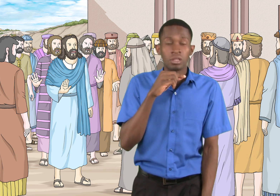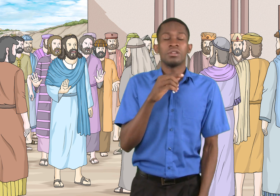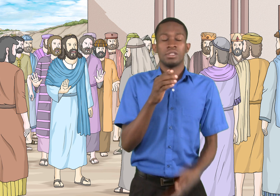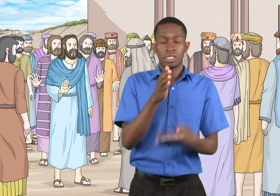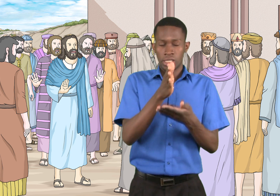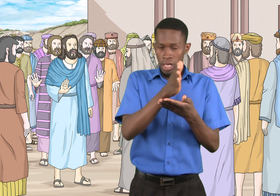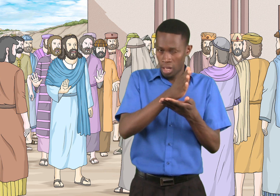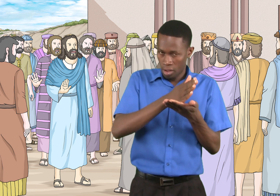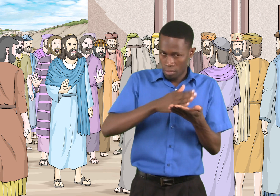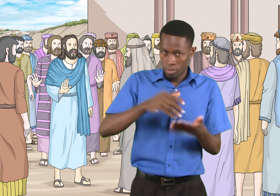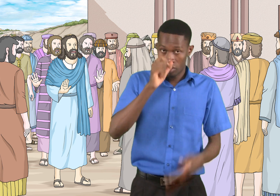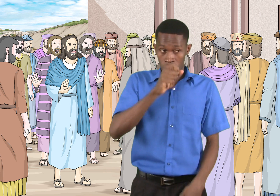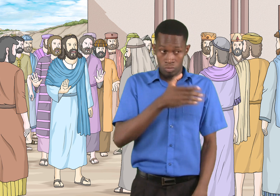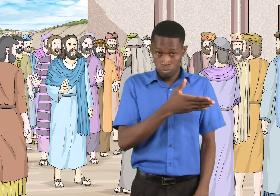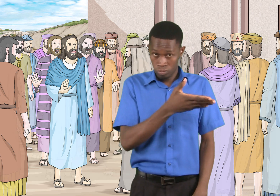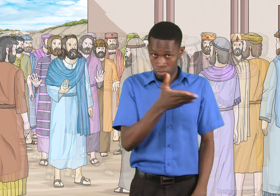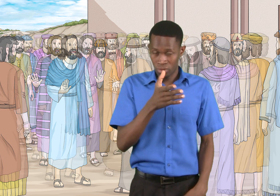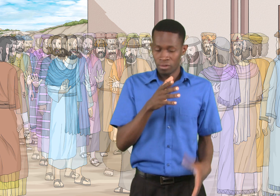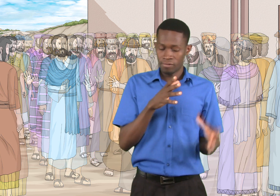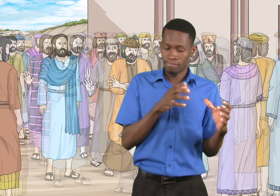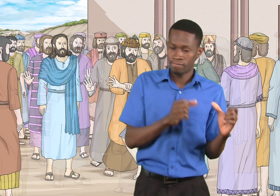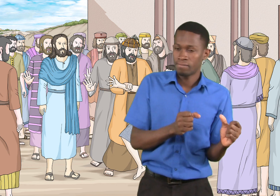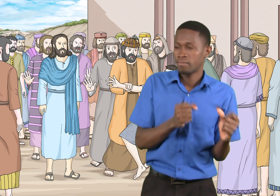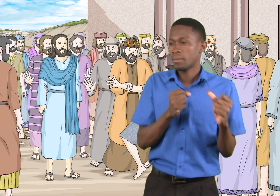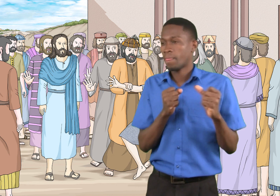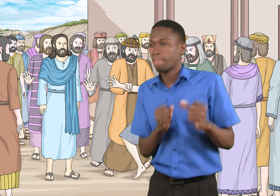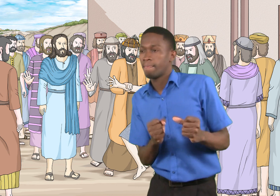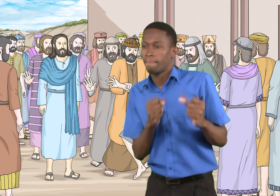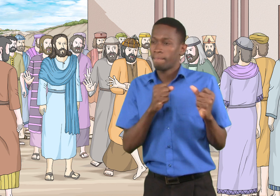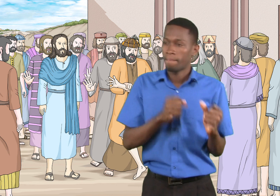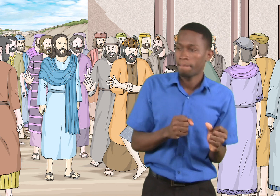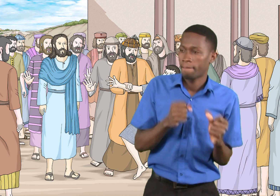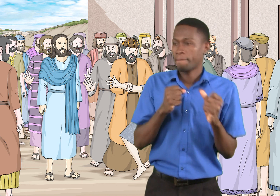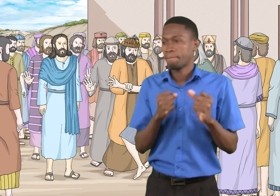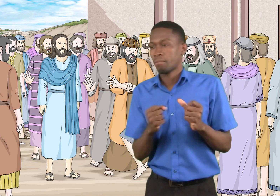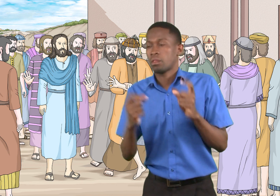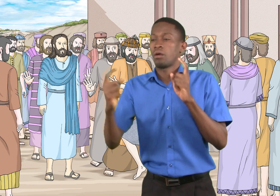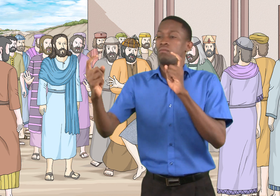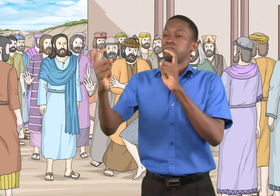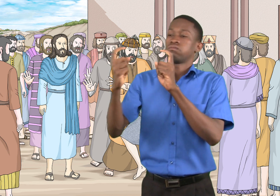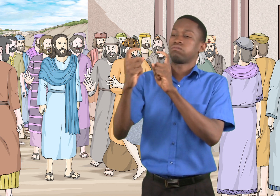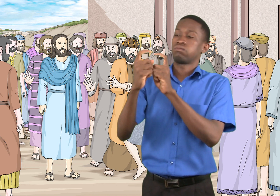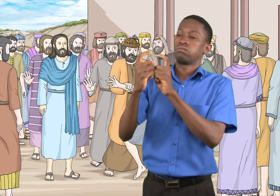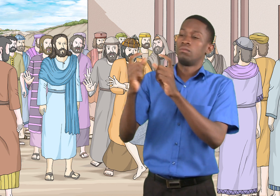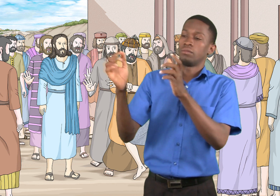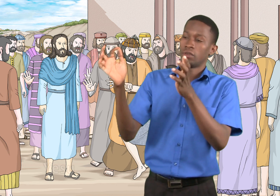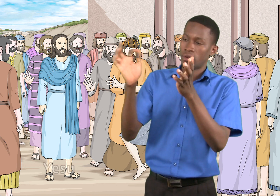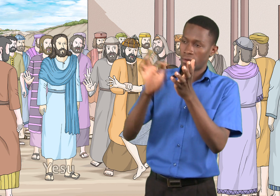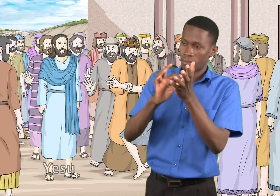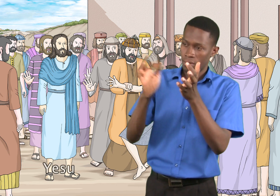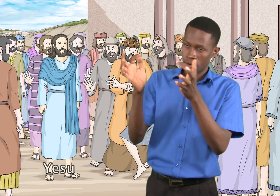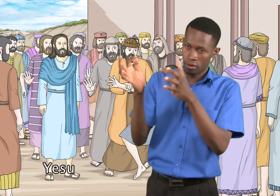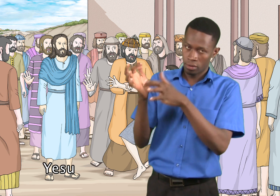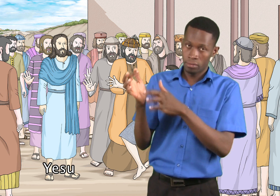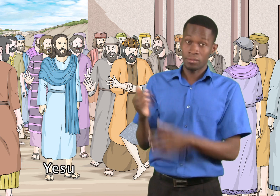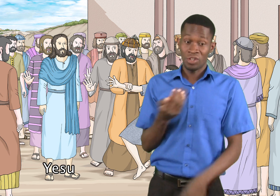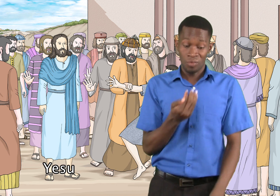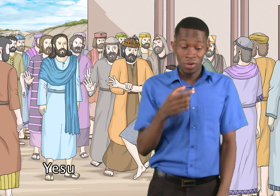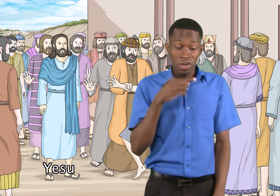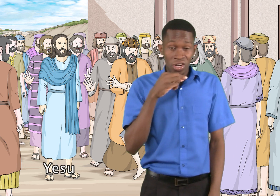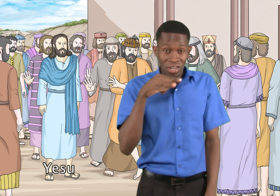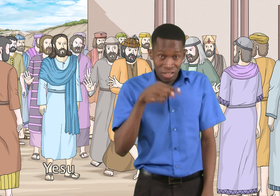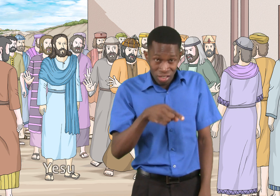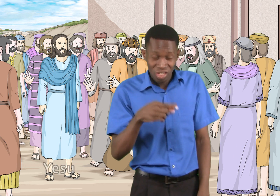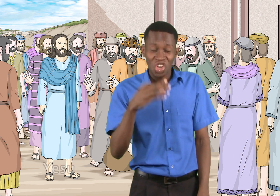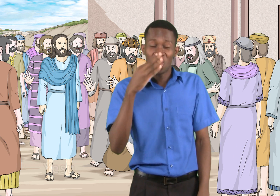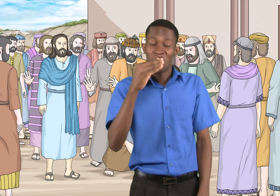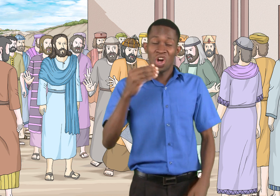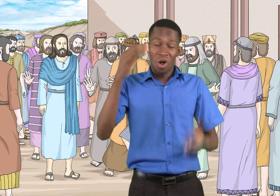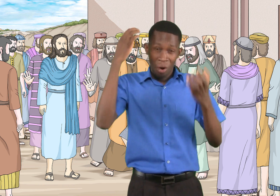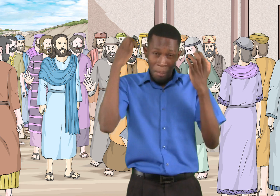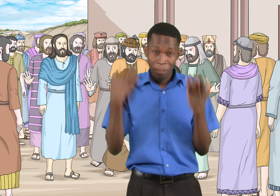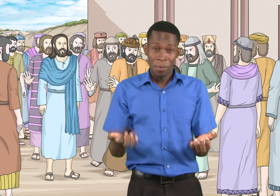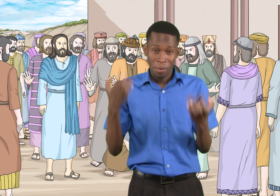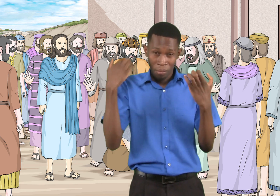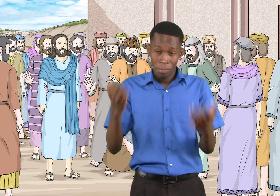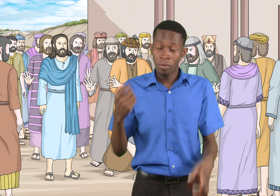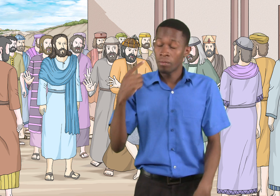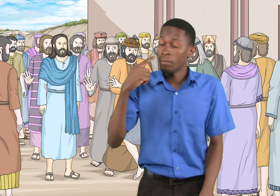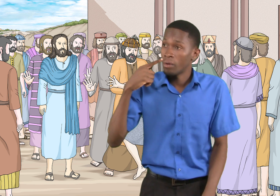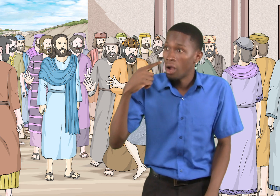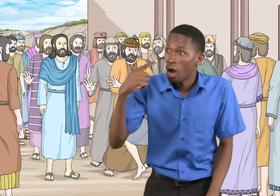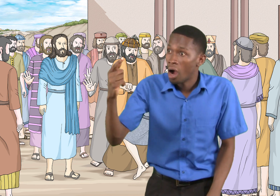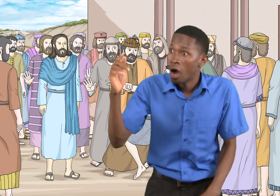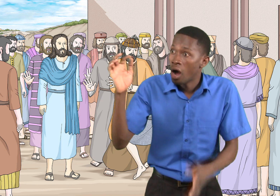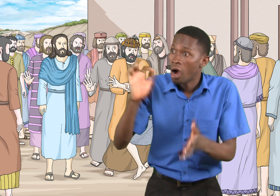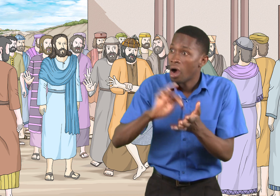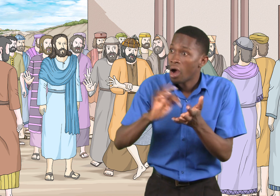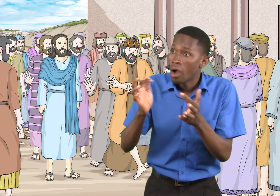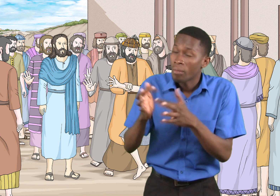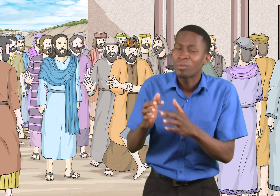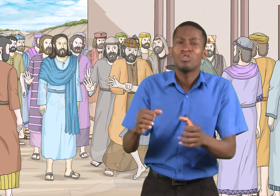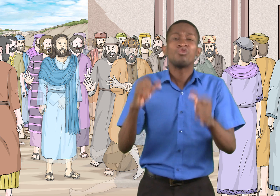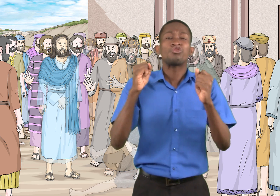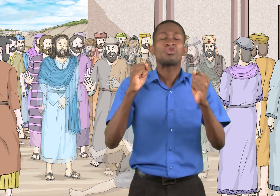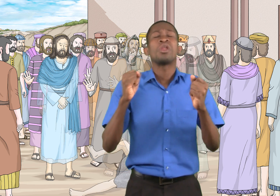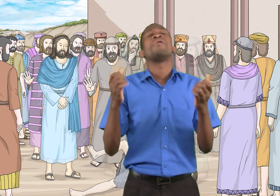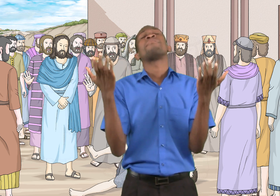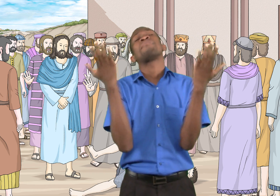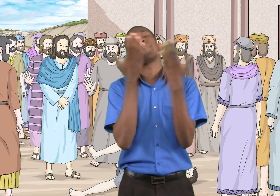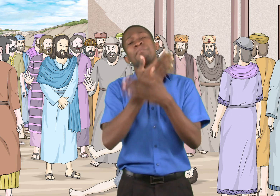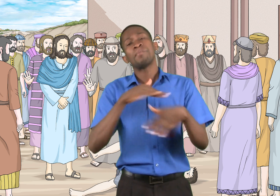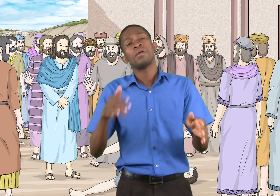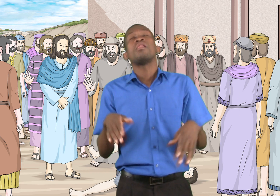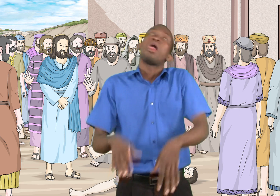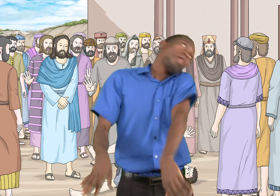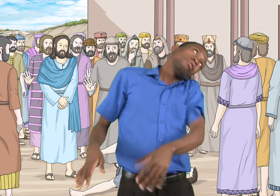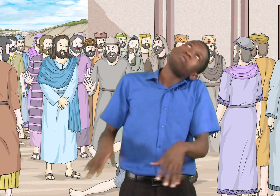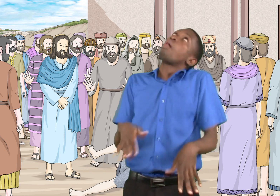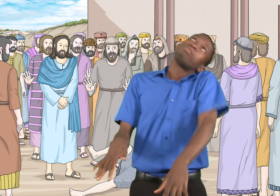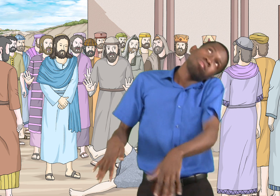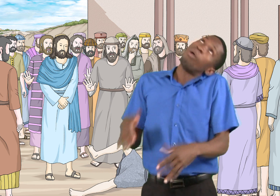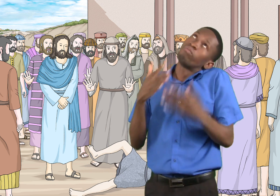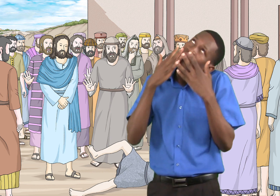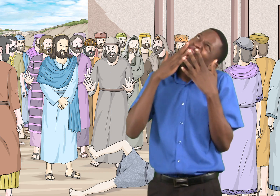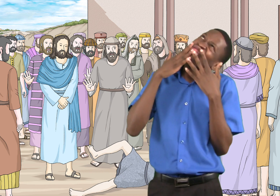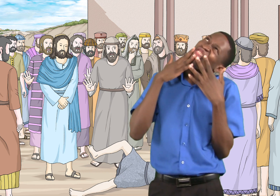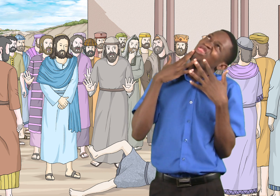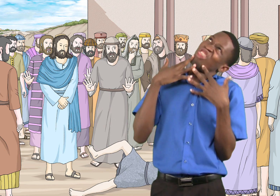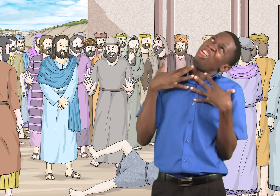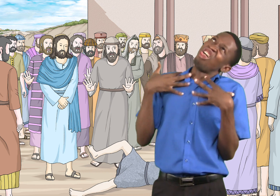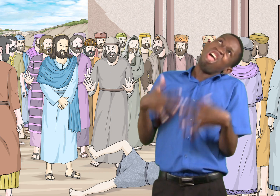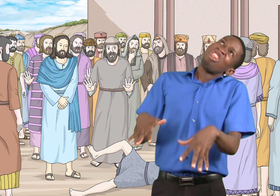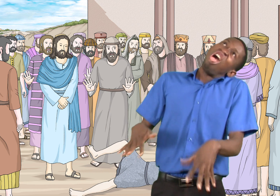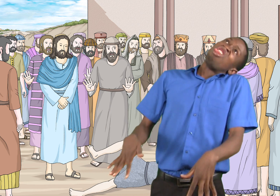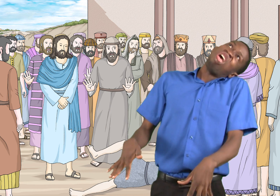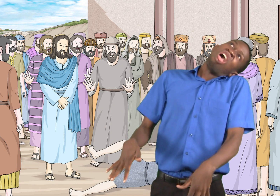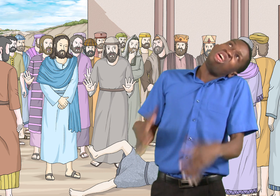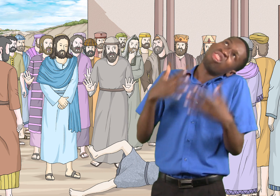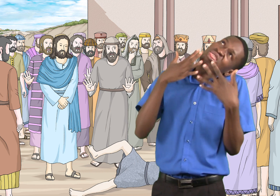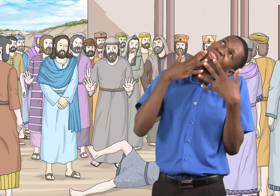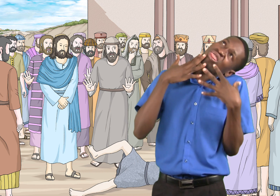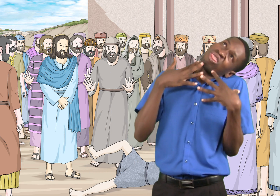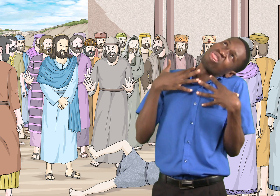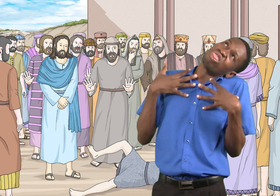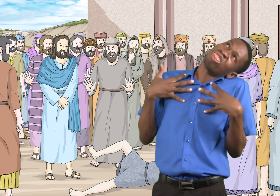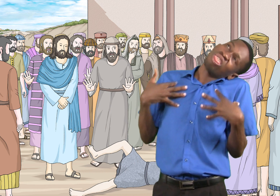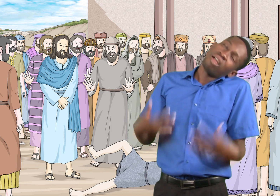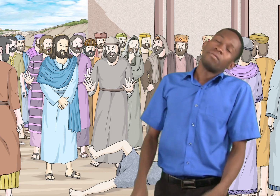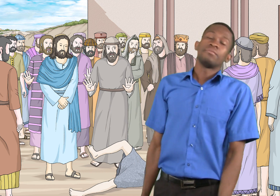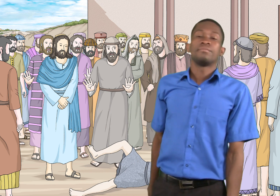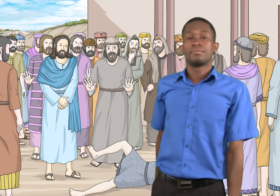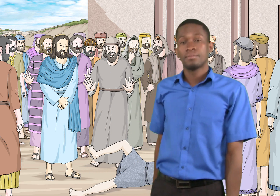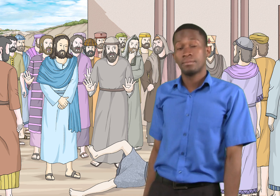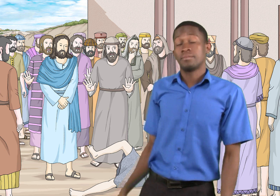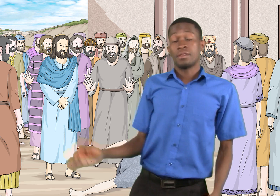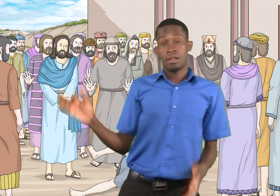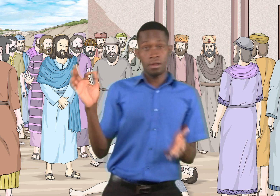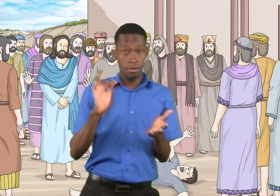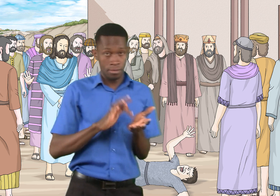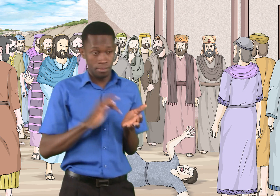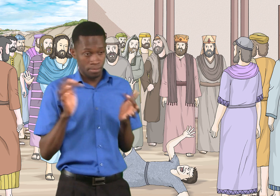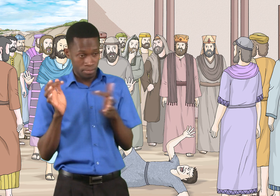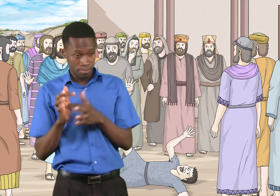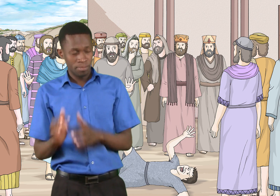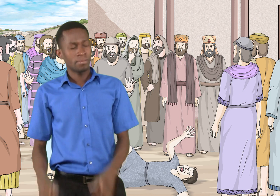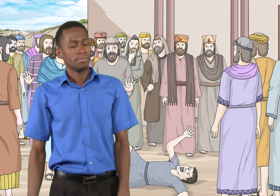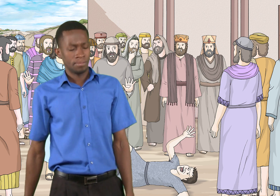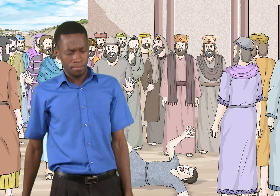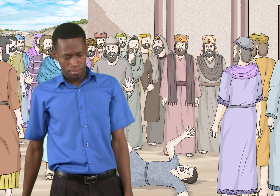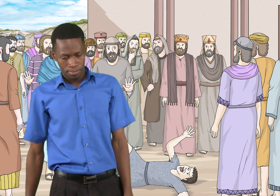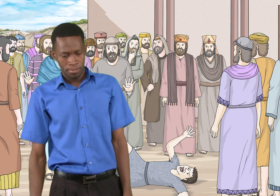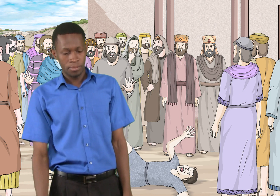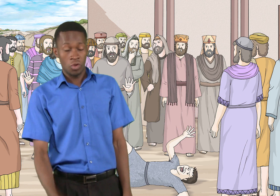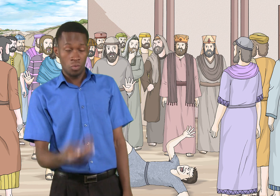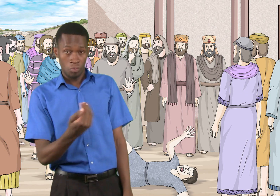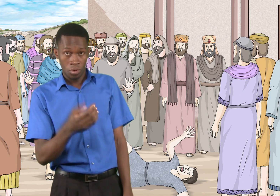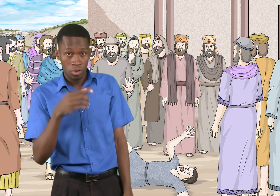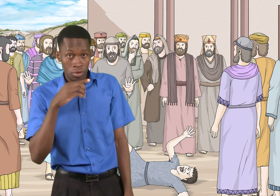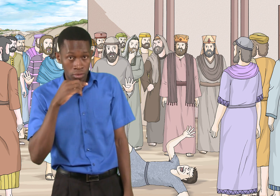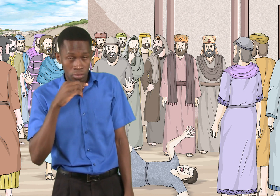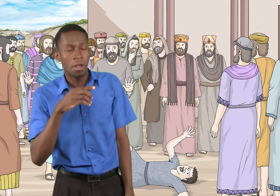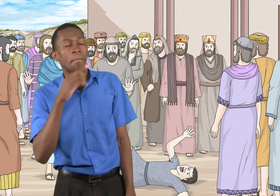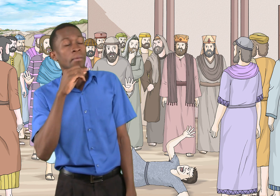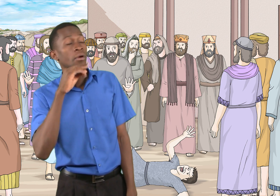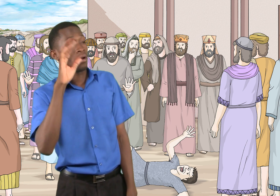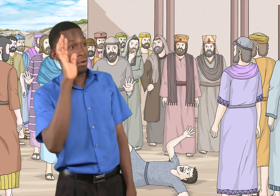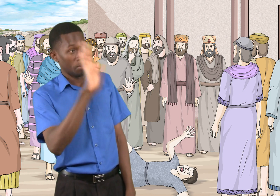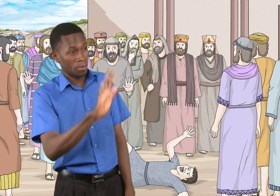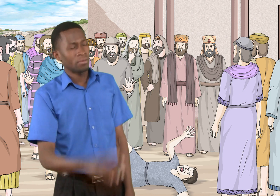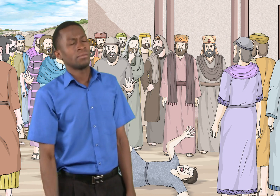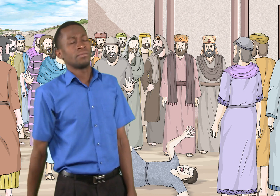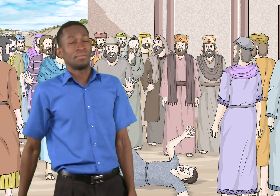So they brought him, and seeing Jesus, the spirit immediately threw the boy into a convulsion.